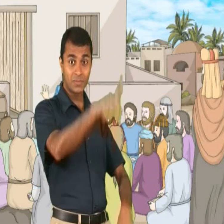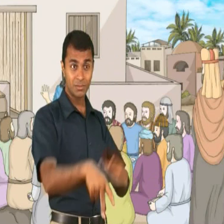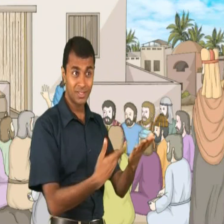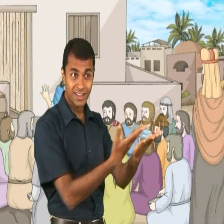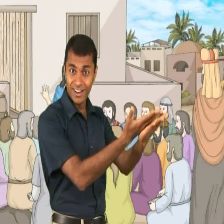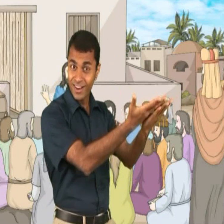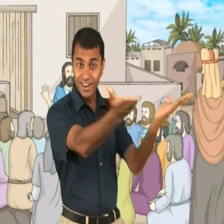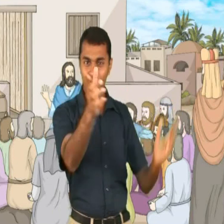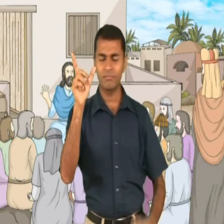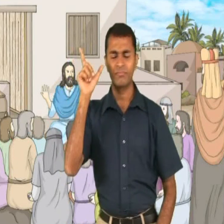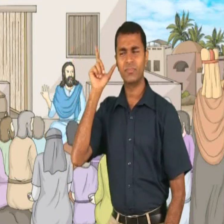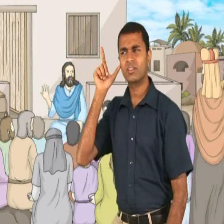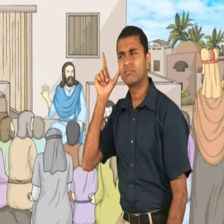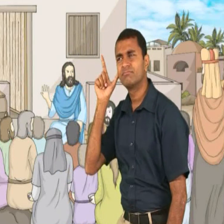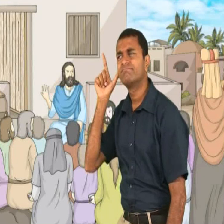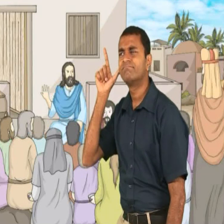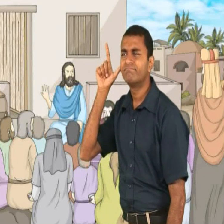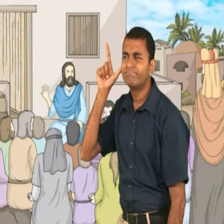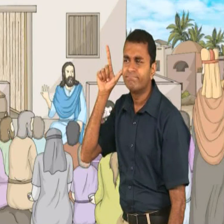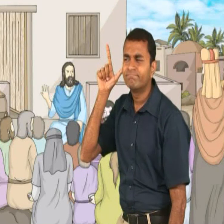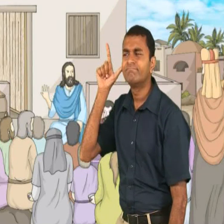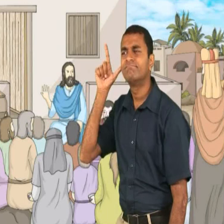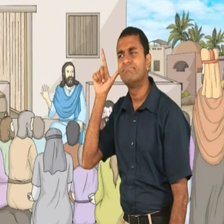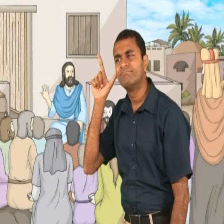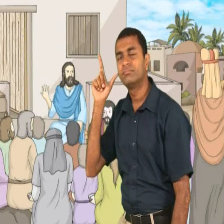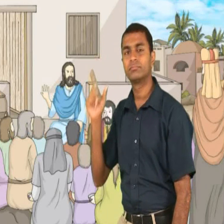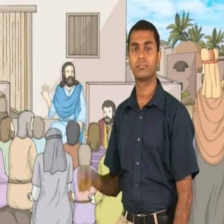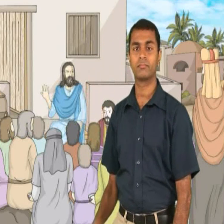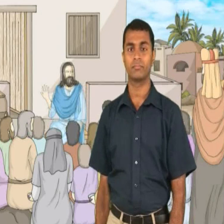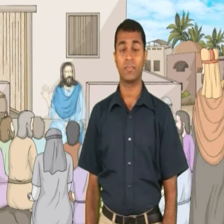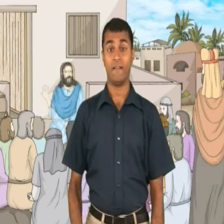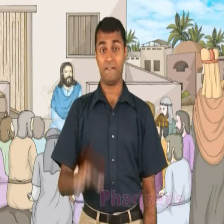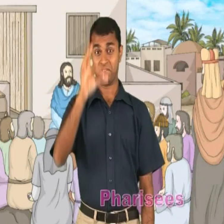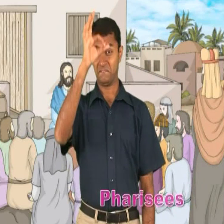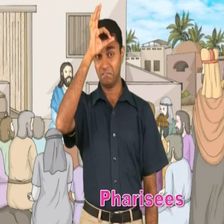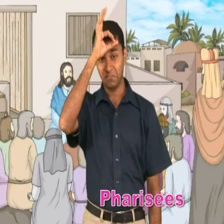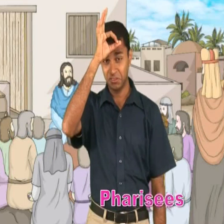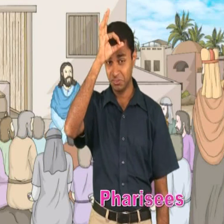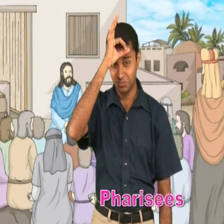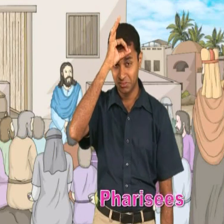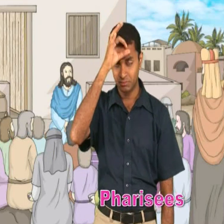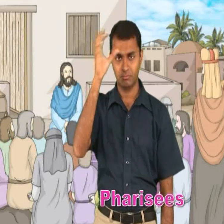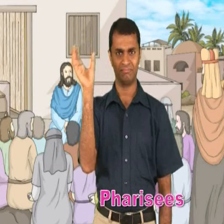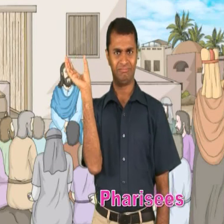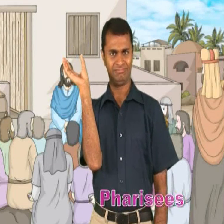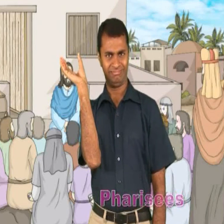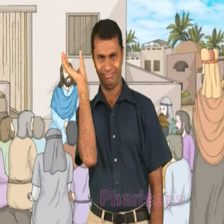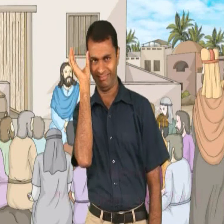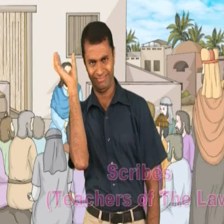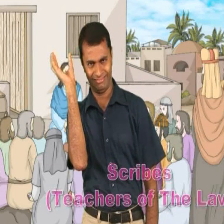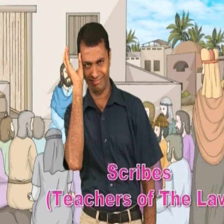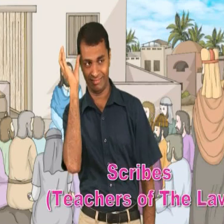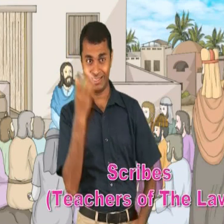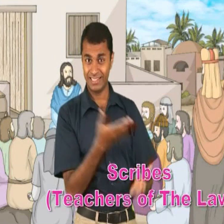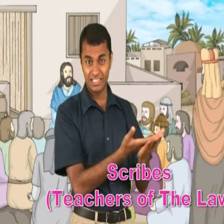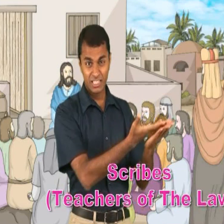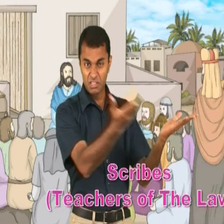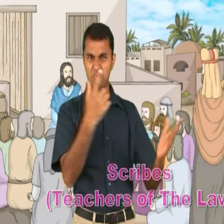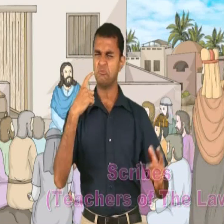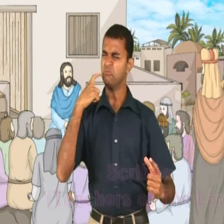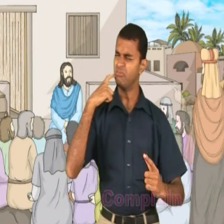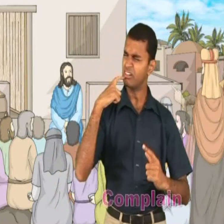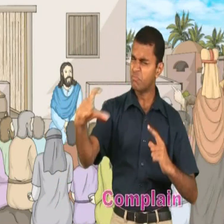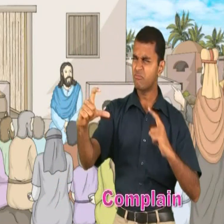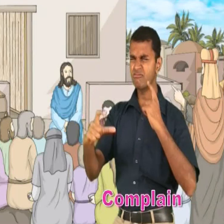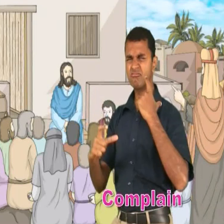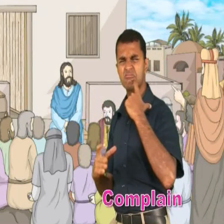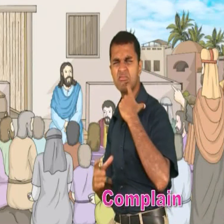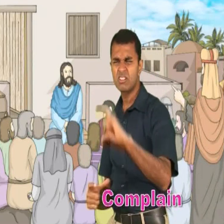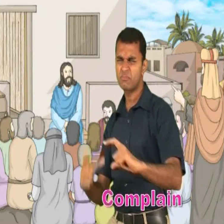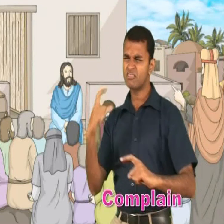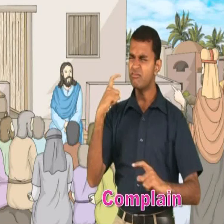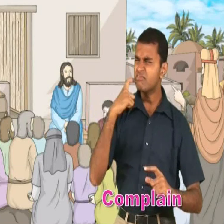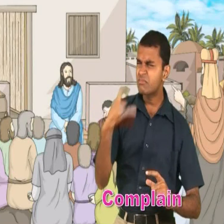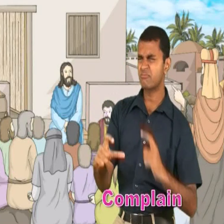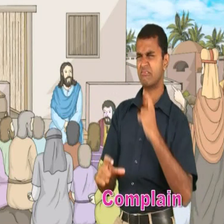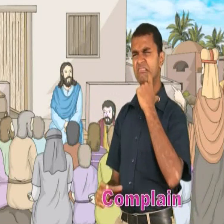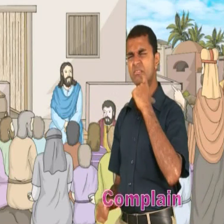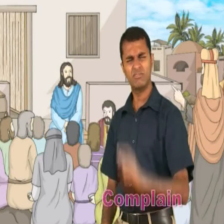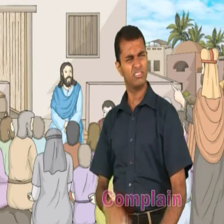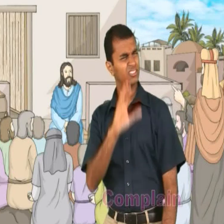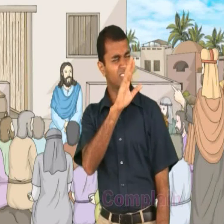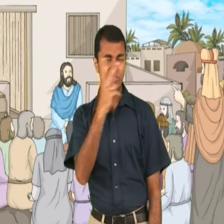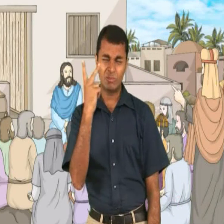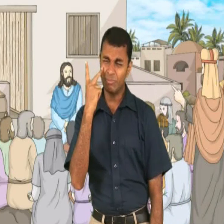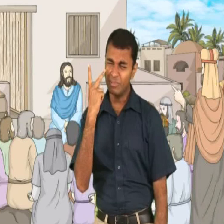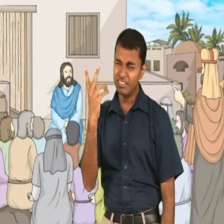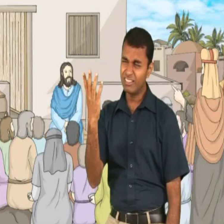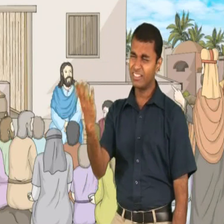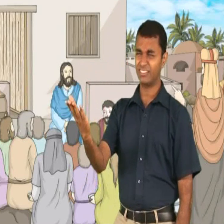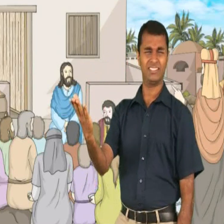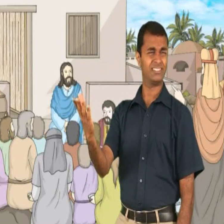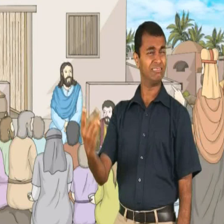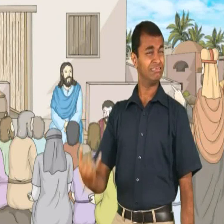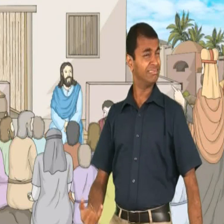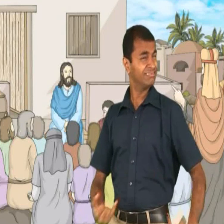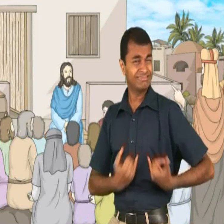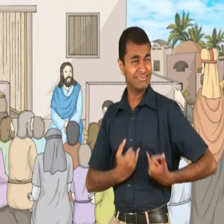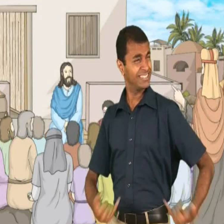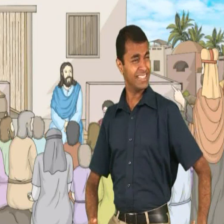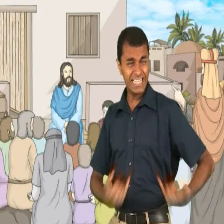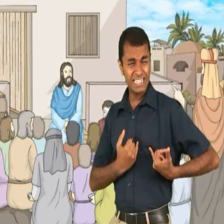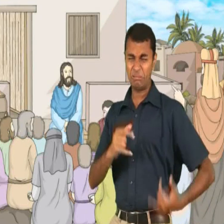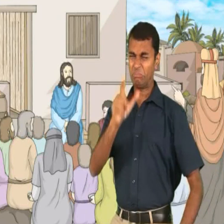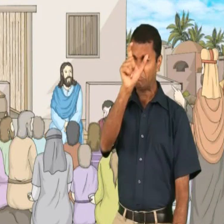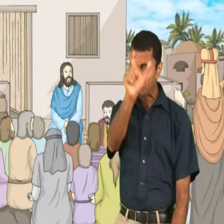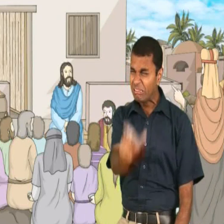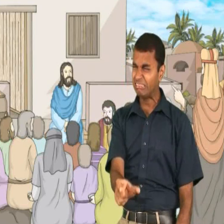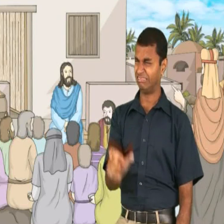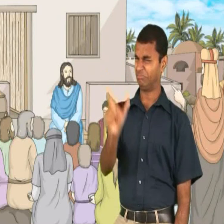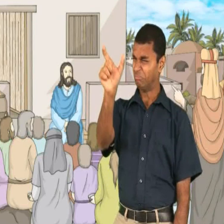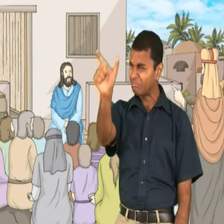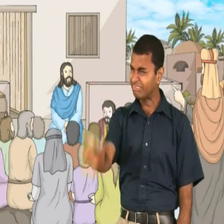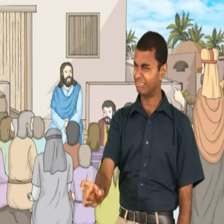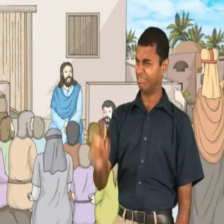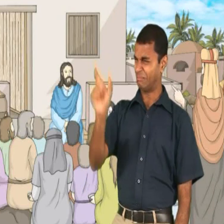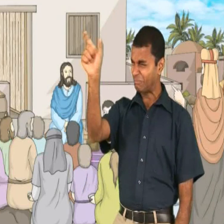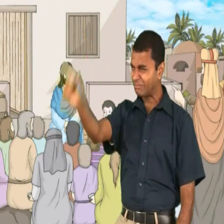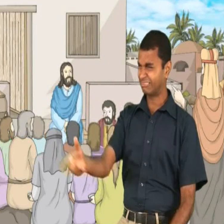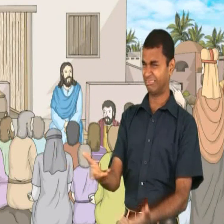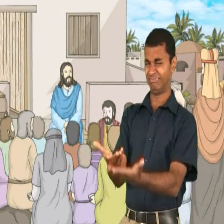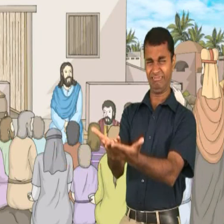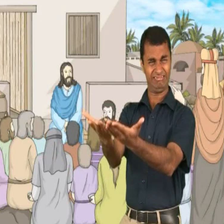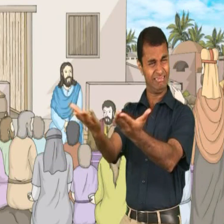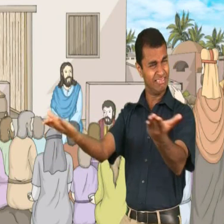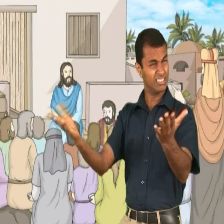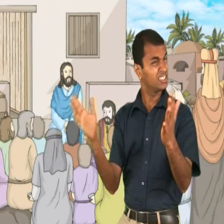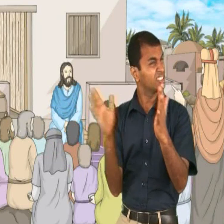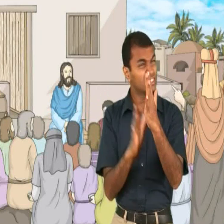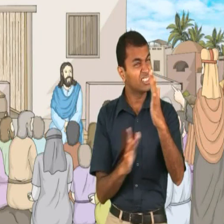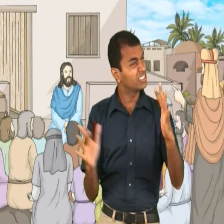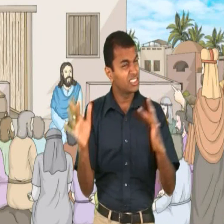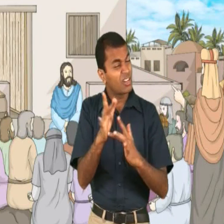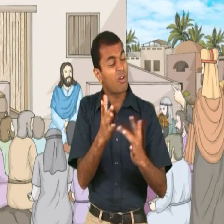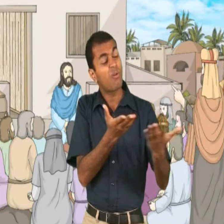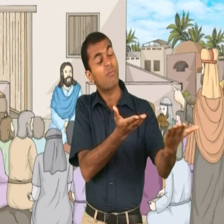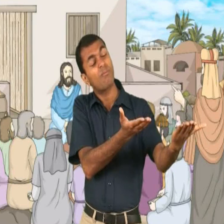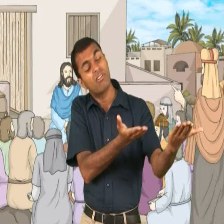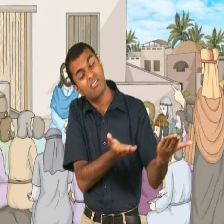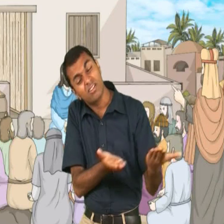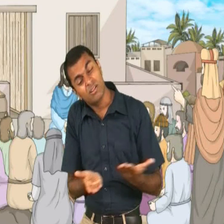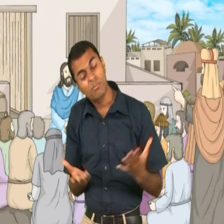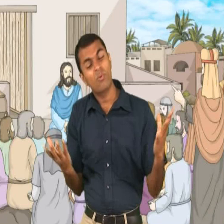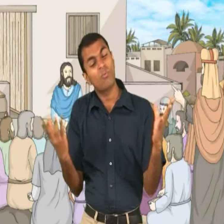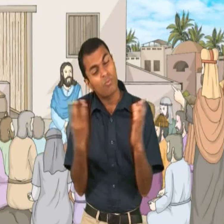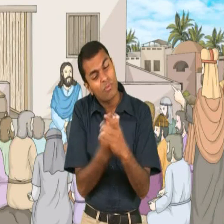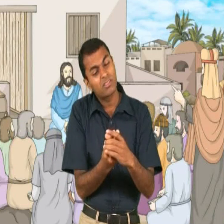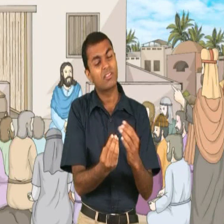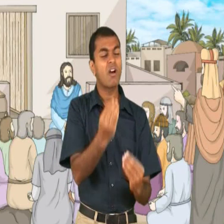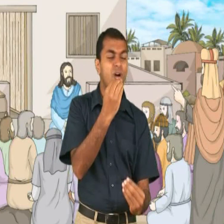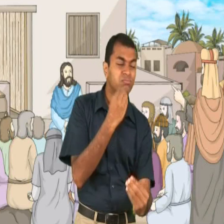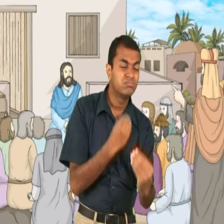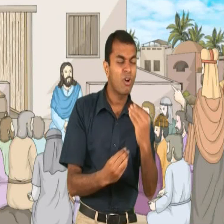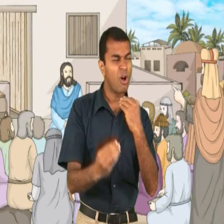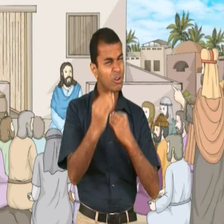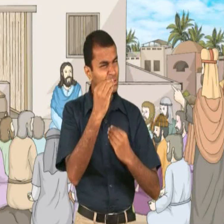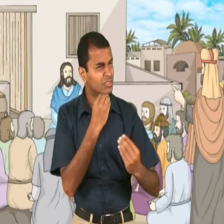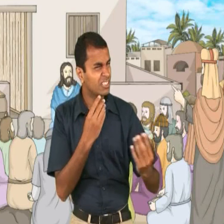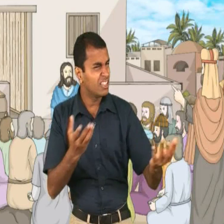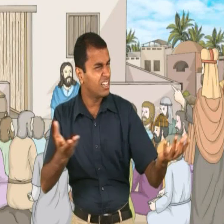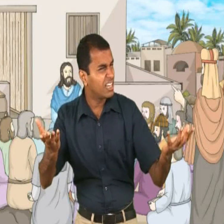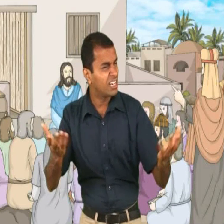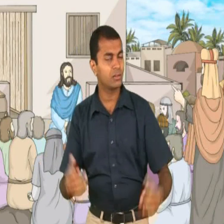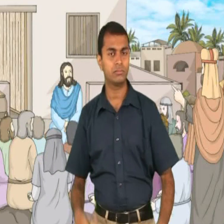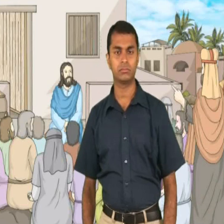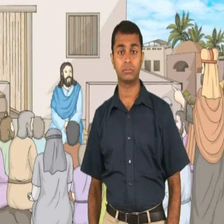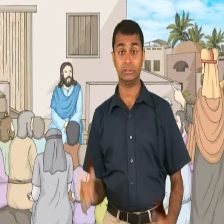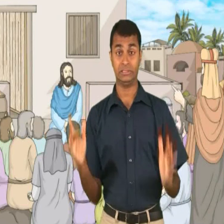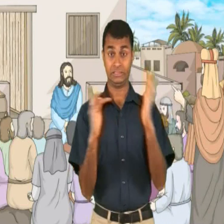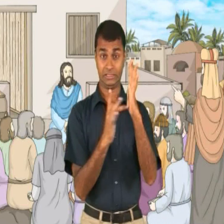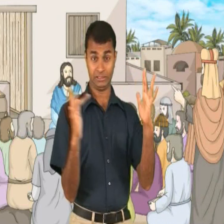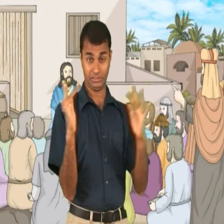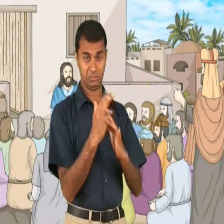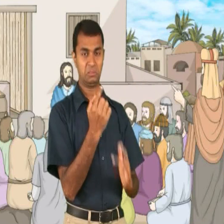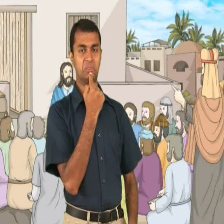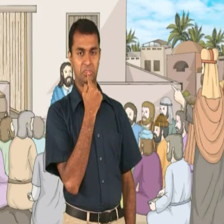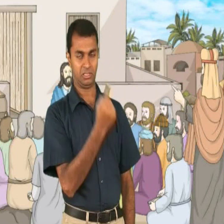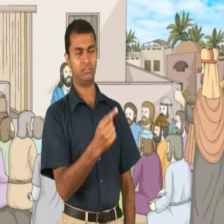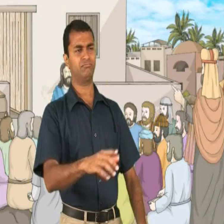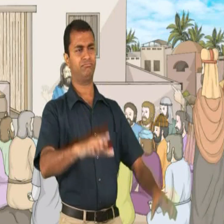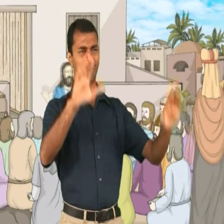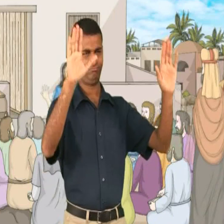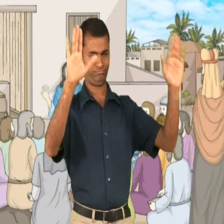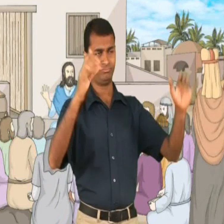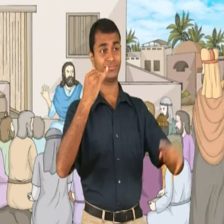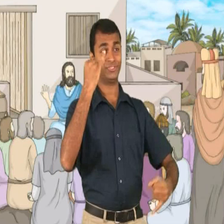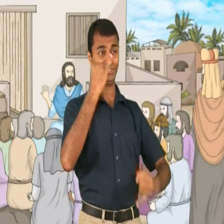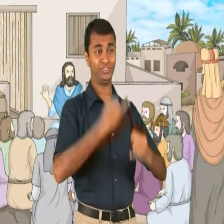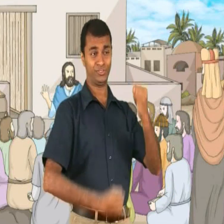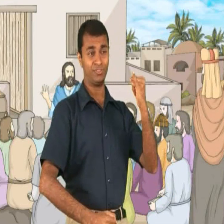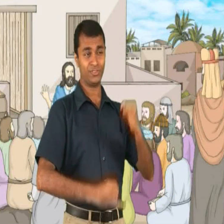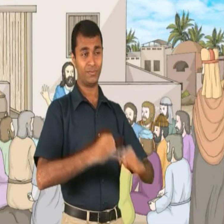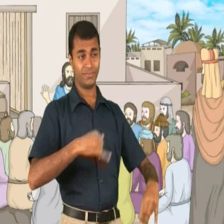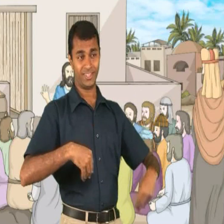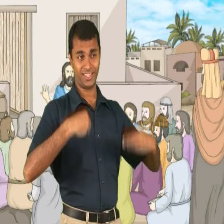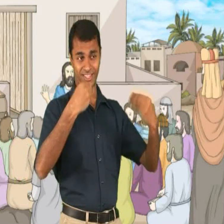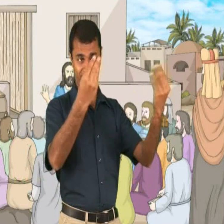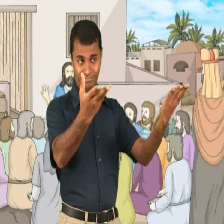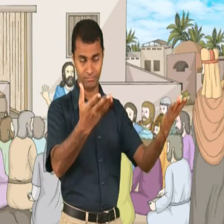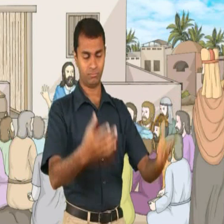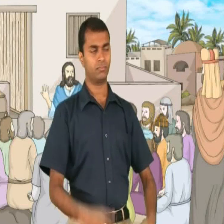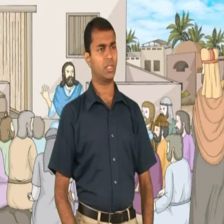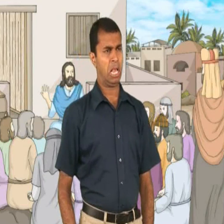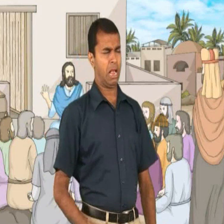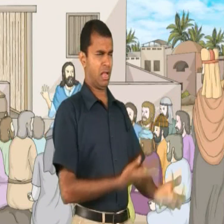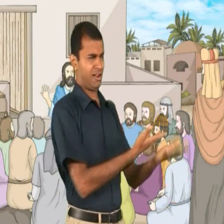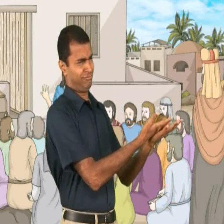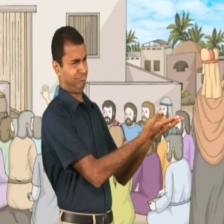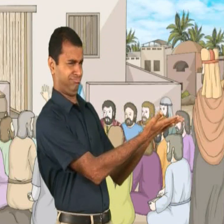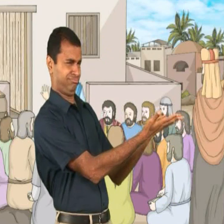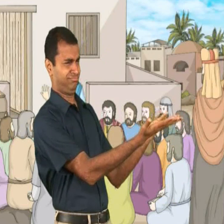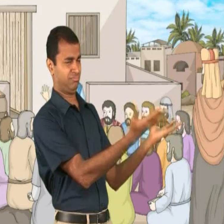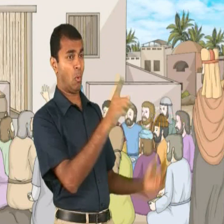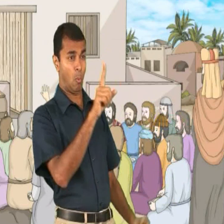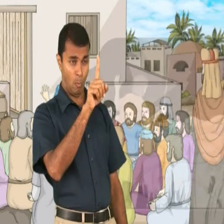So the Pharisees and scribes began to grumble: “This man welcomes sinners and eats with them.”